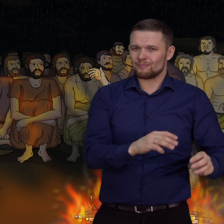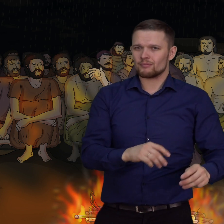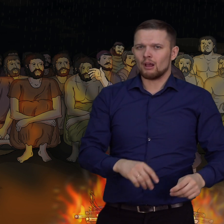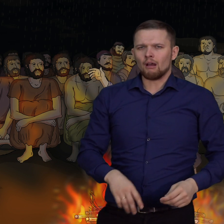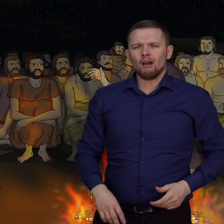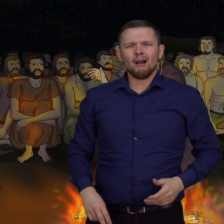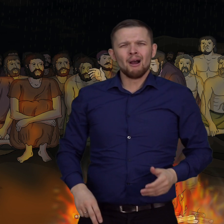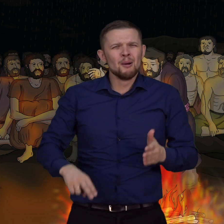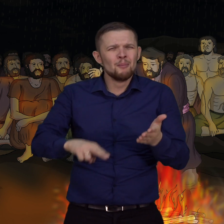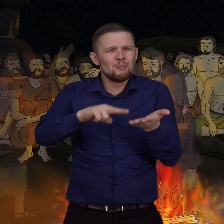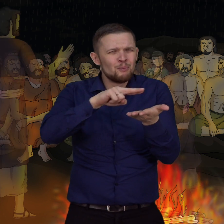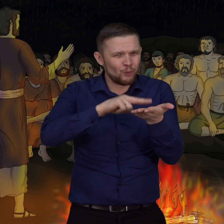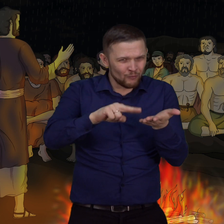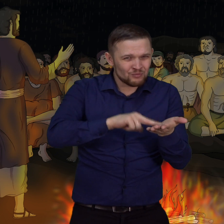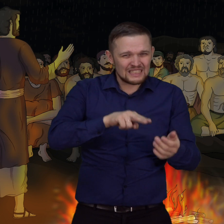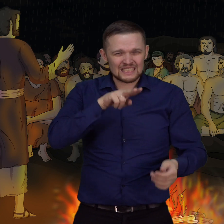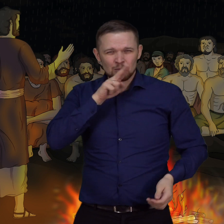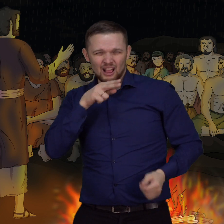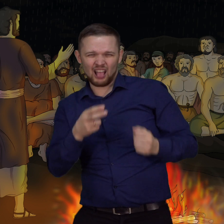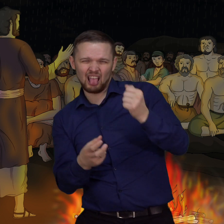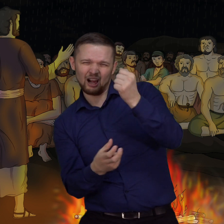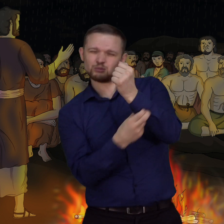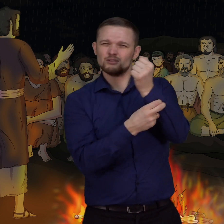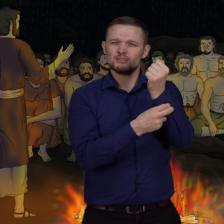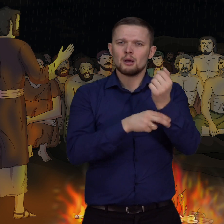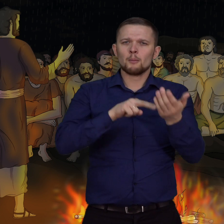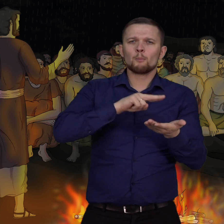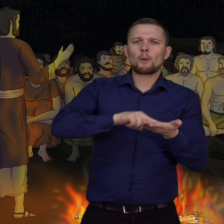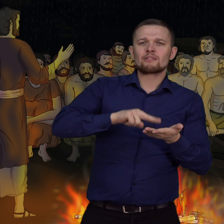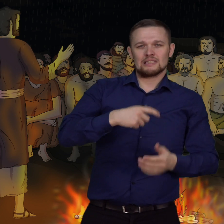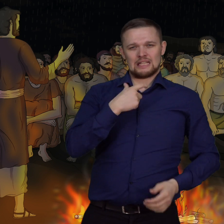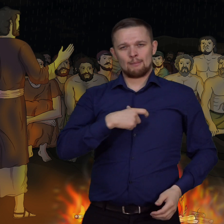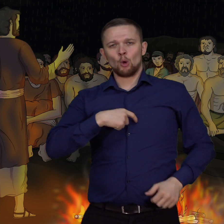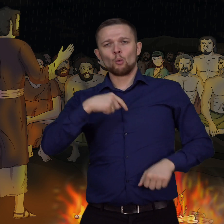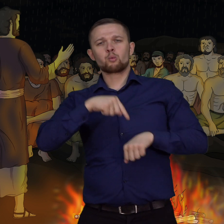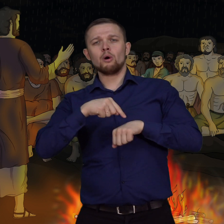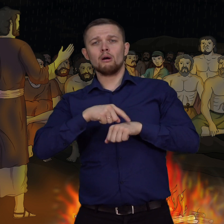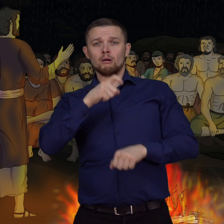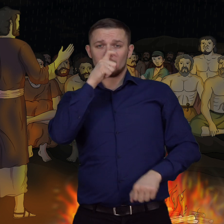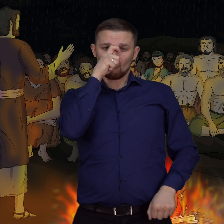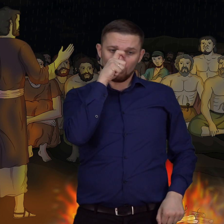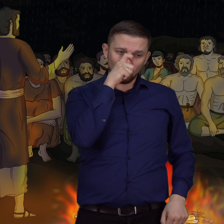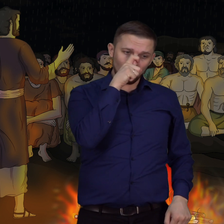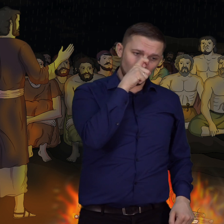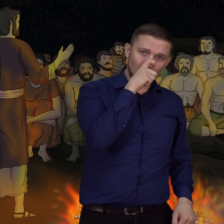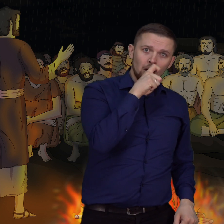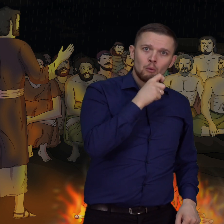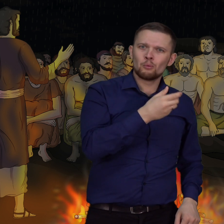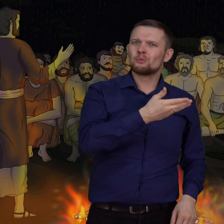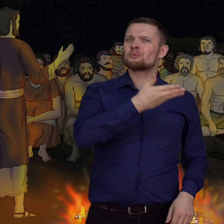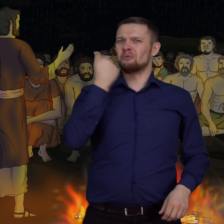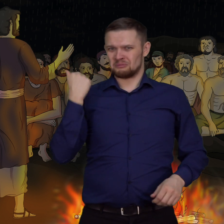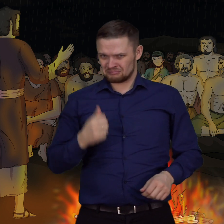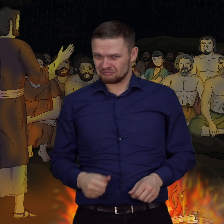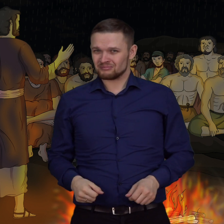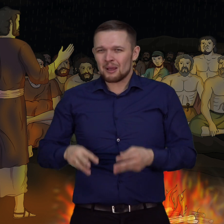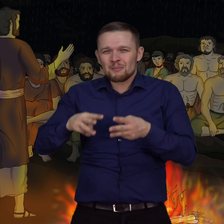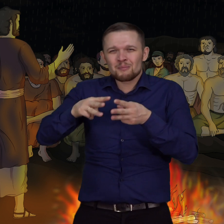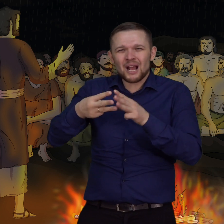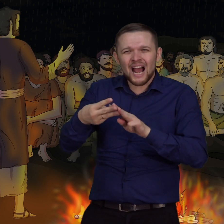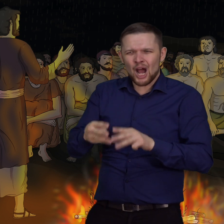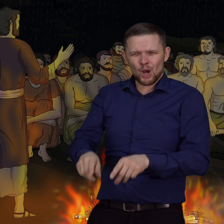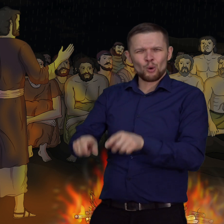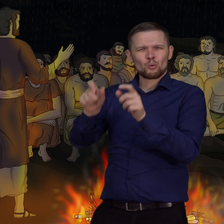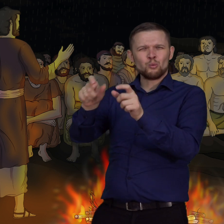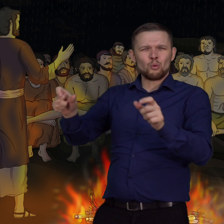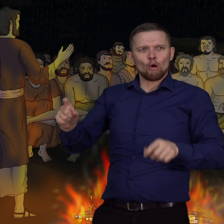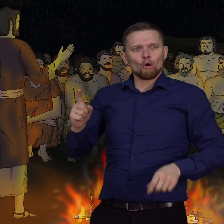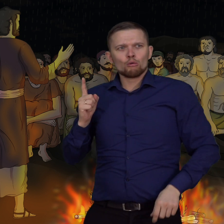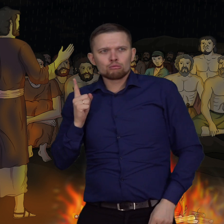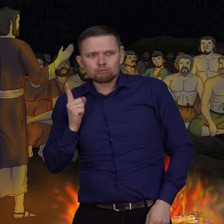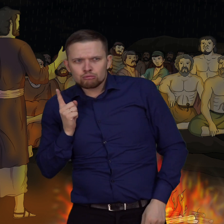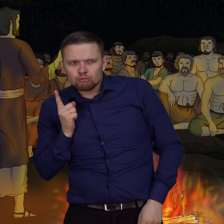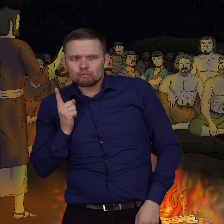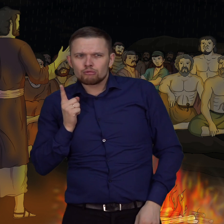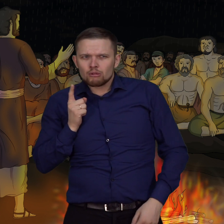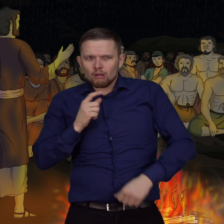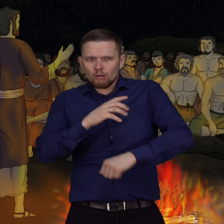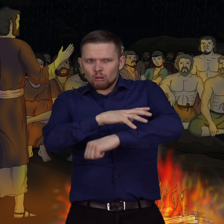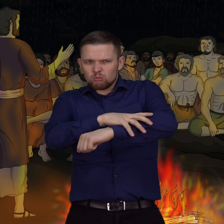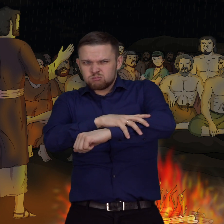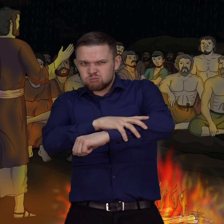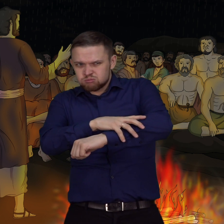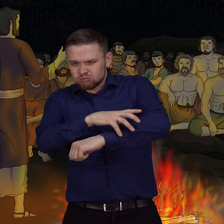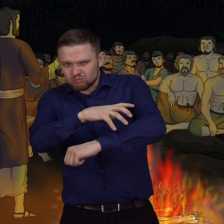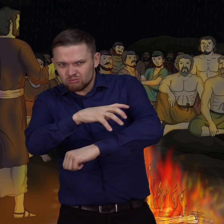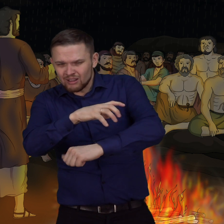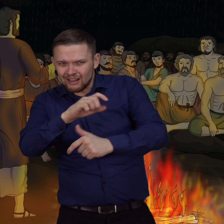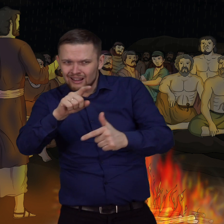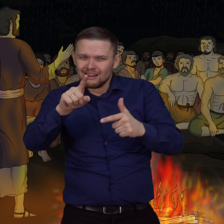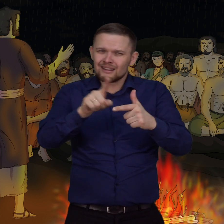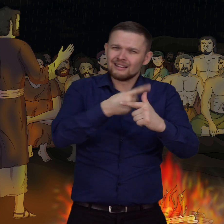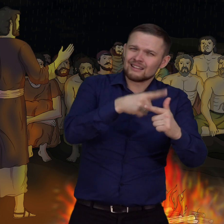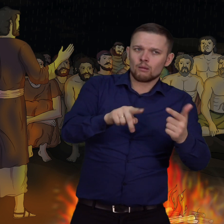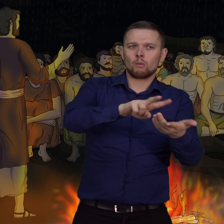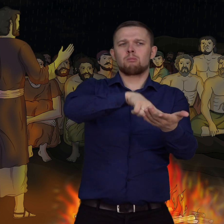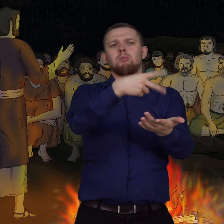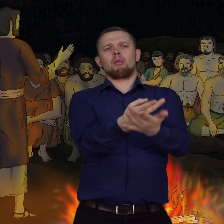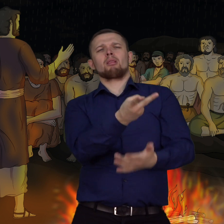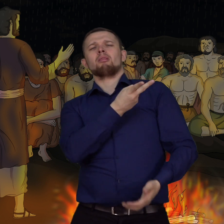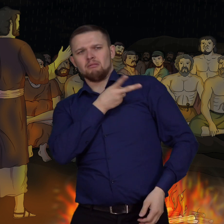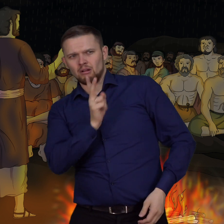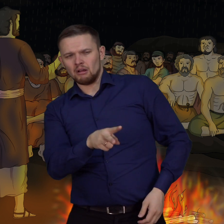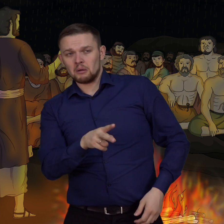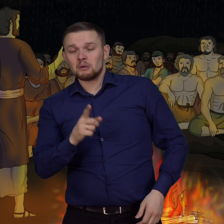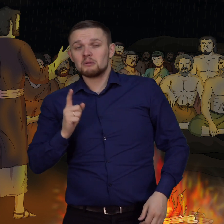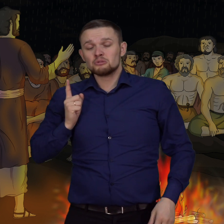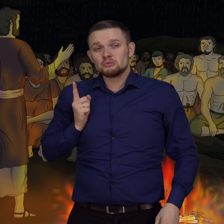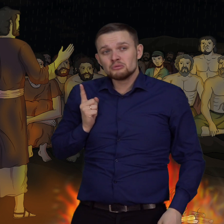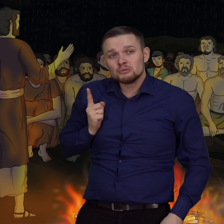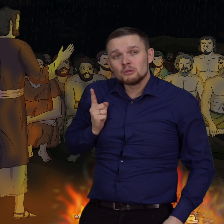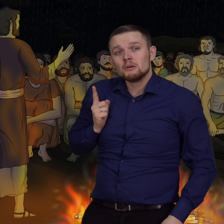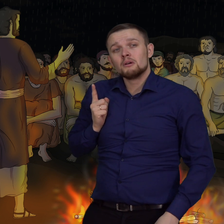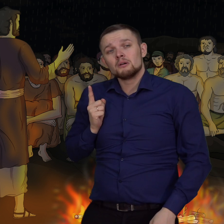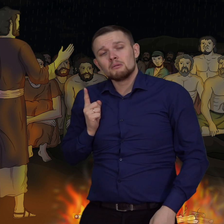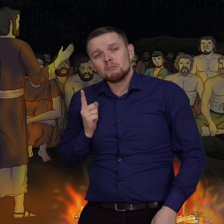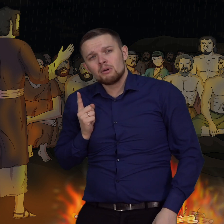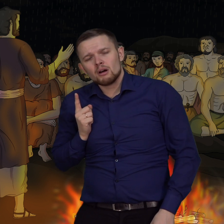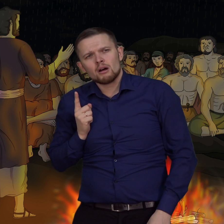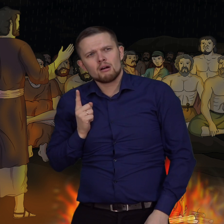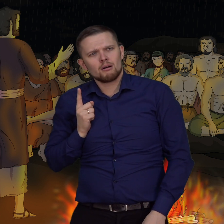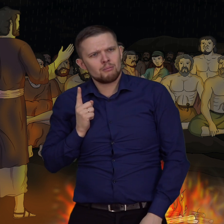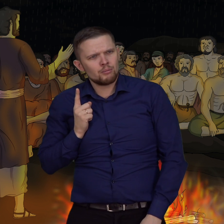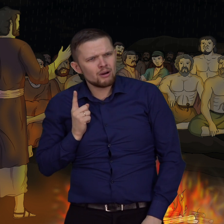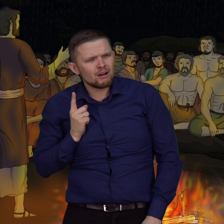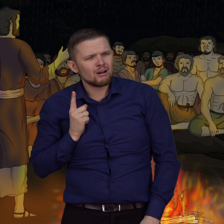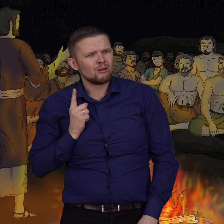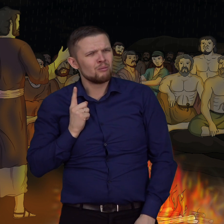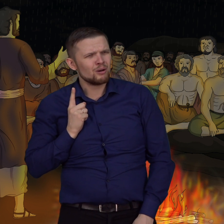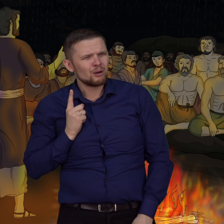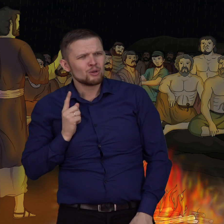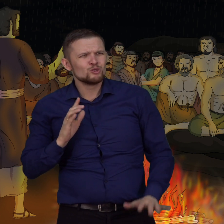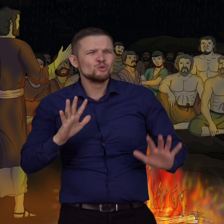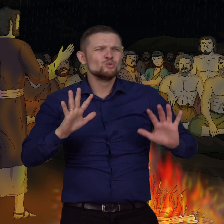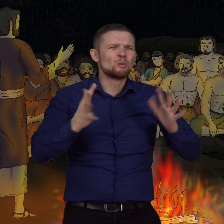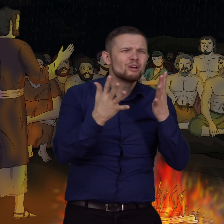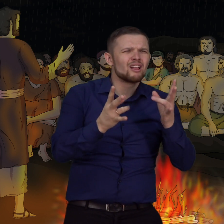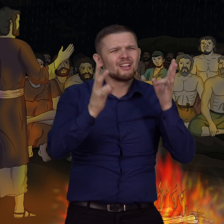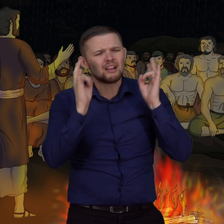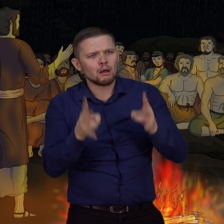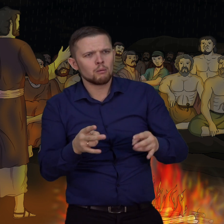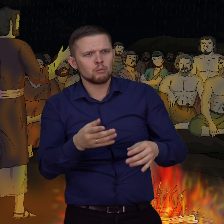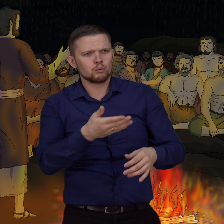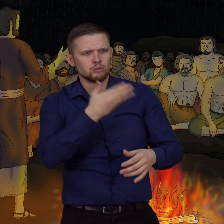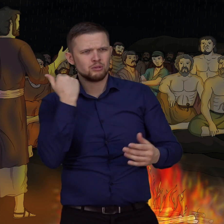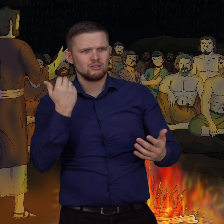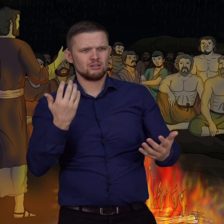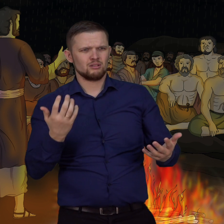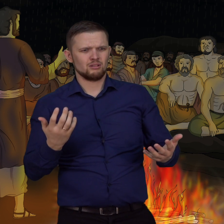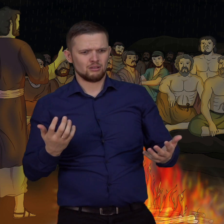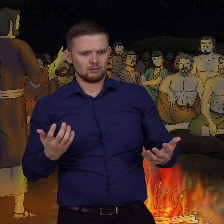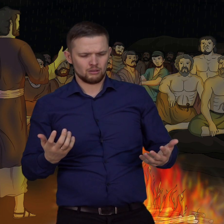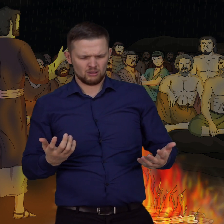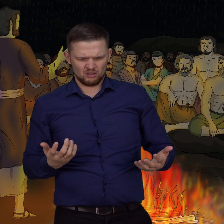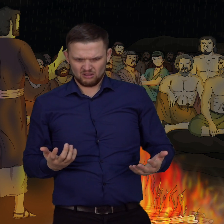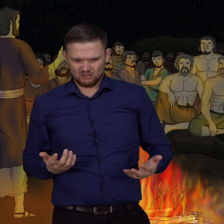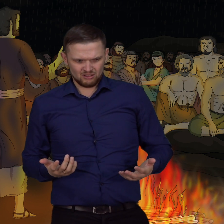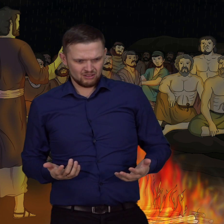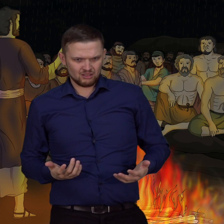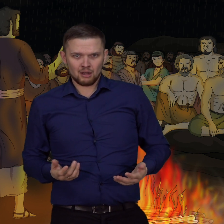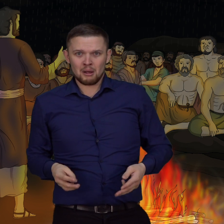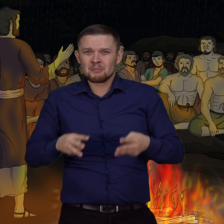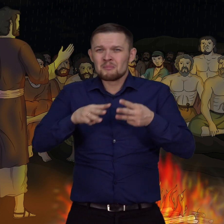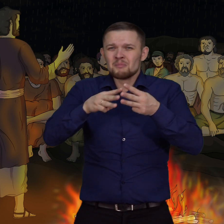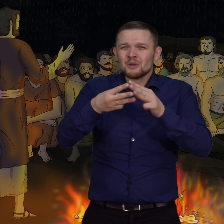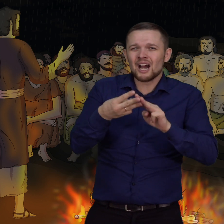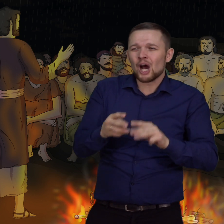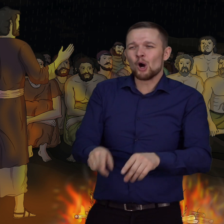But Paul shook the creature off into the fire and suffered no ill effects. The islanders were expecting him to swell up or suddenly drop dead.